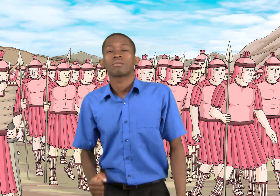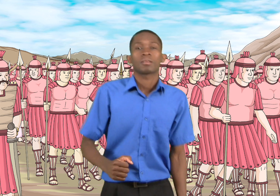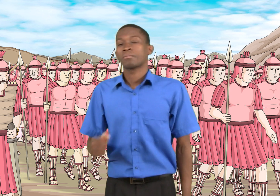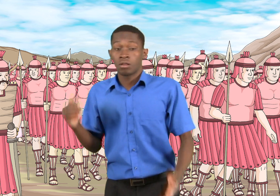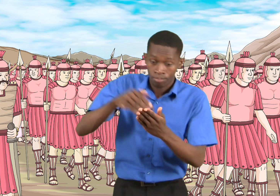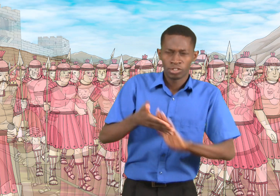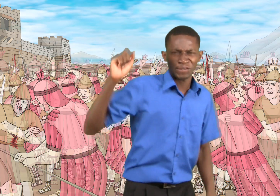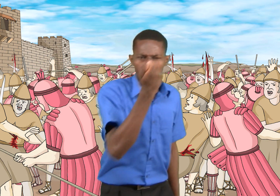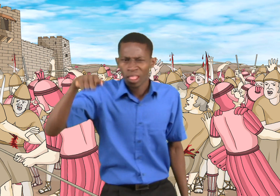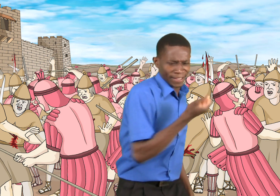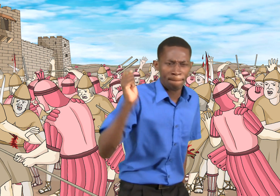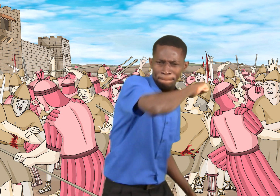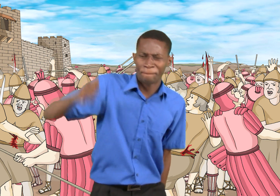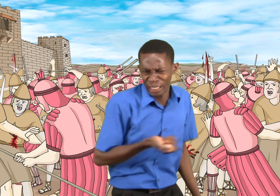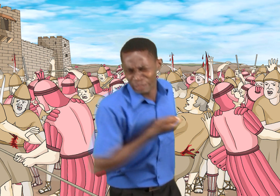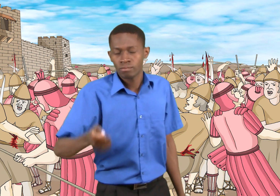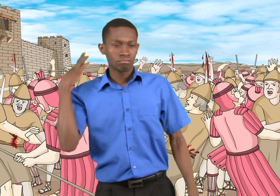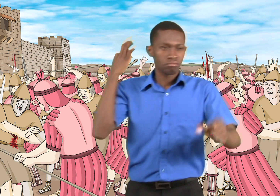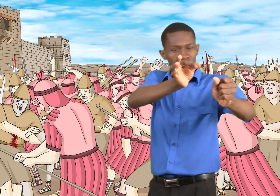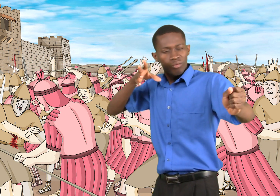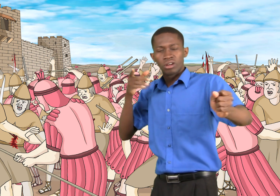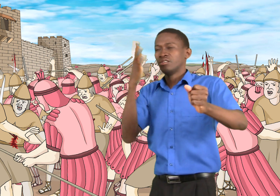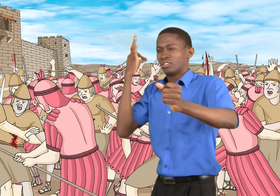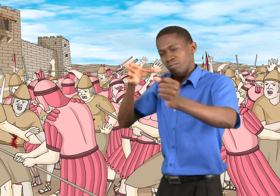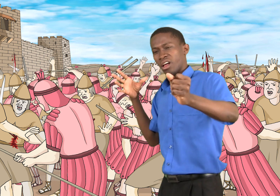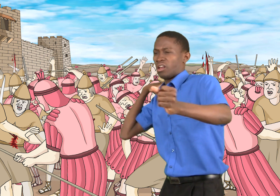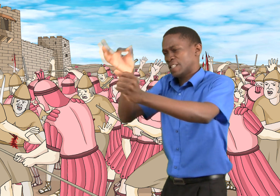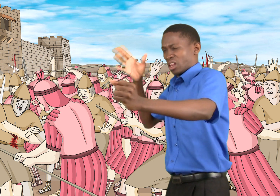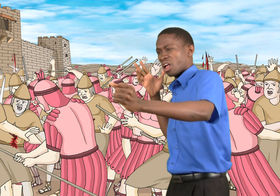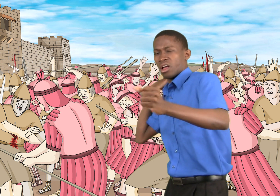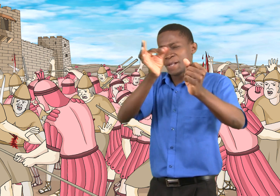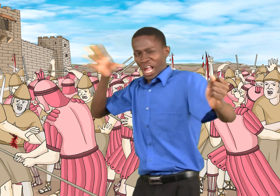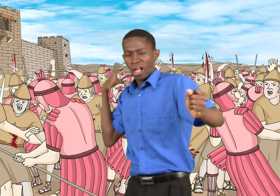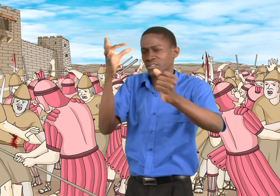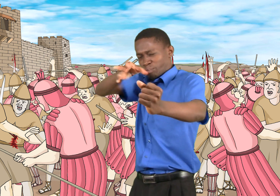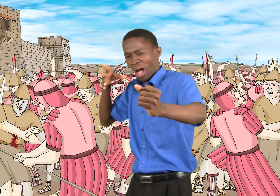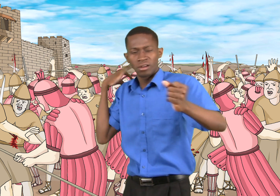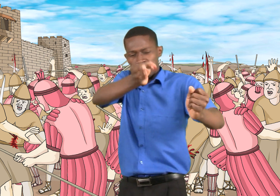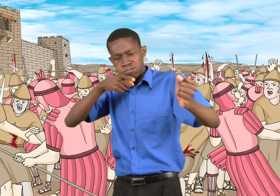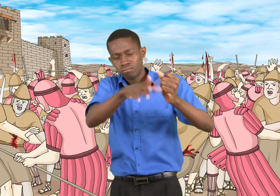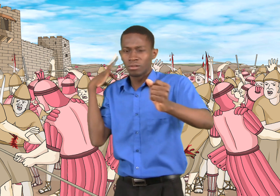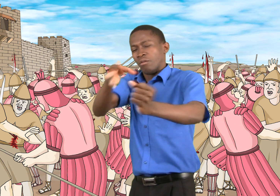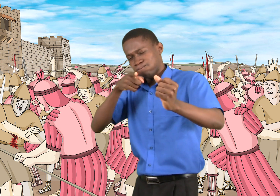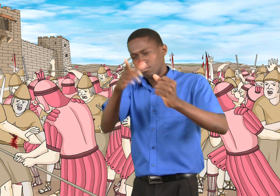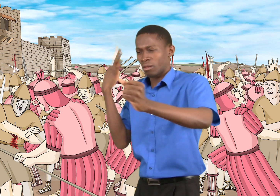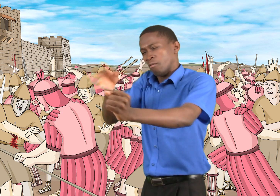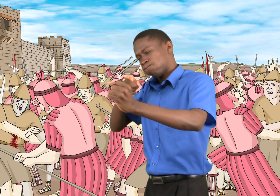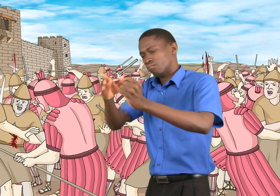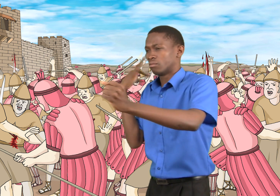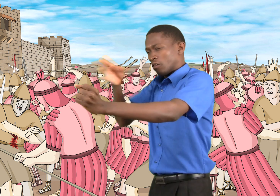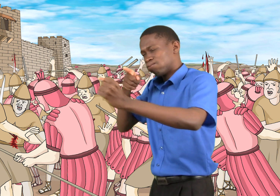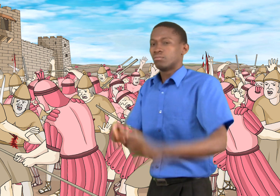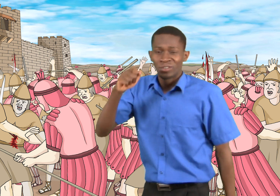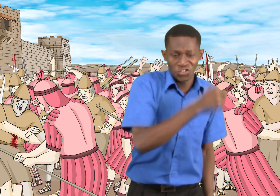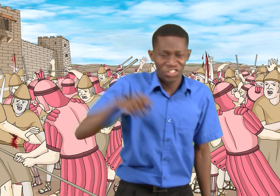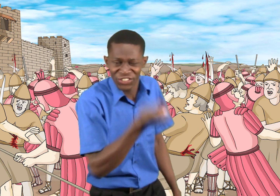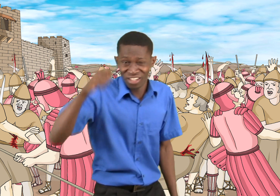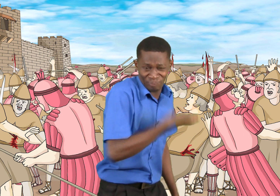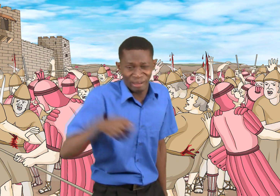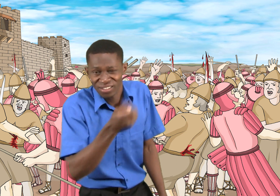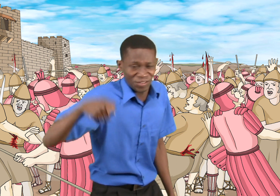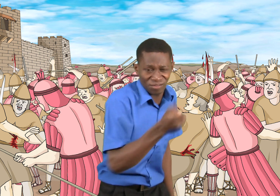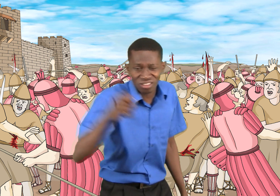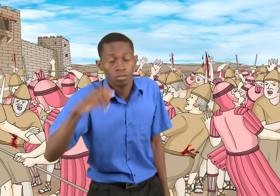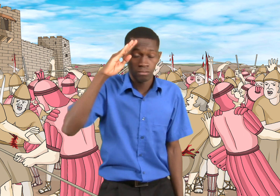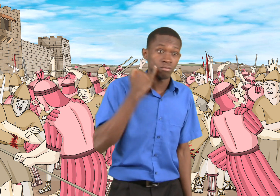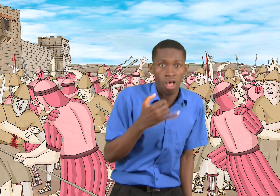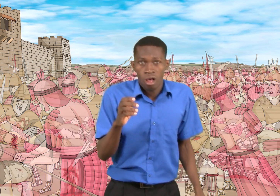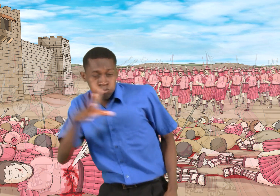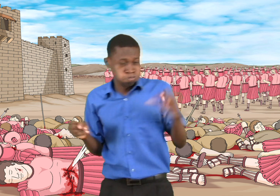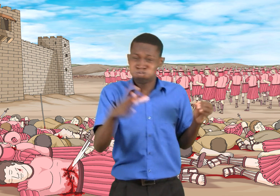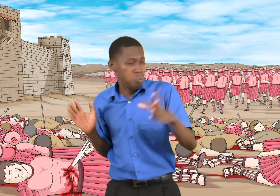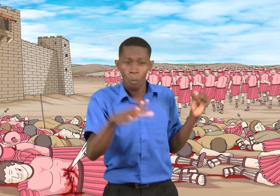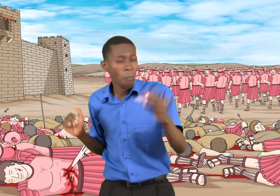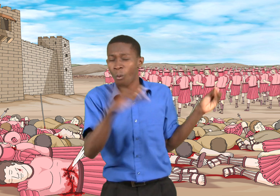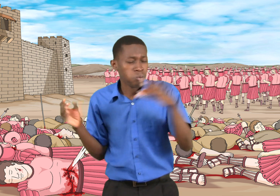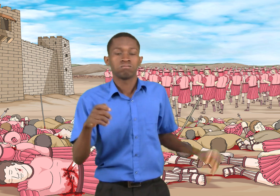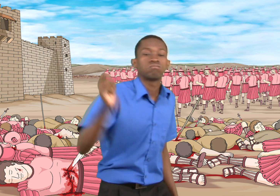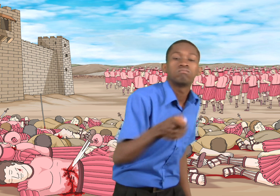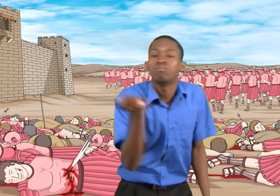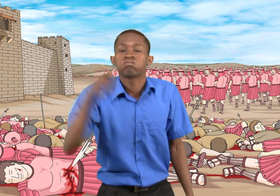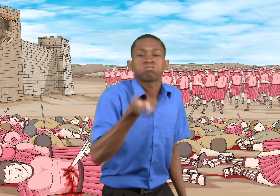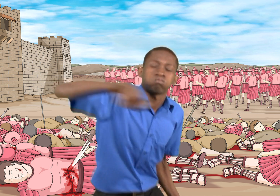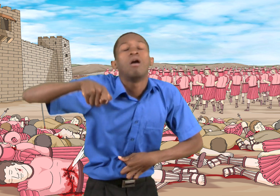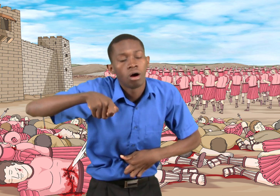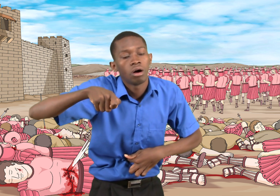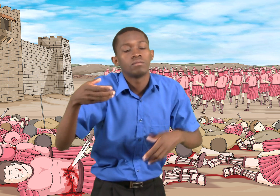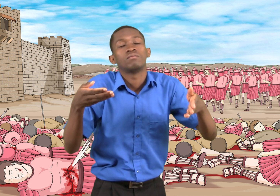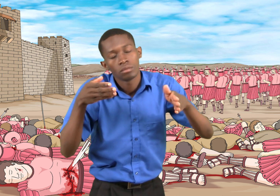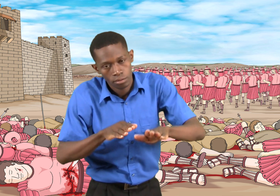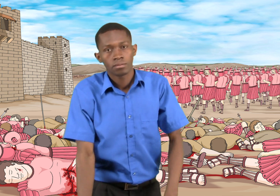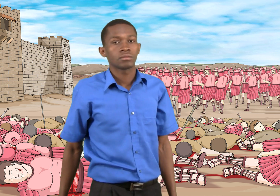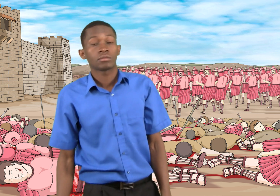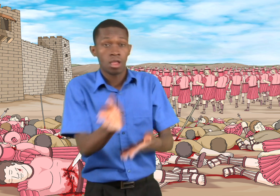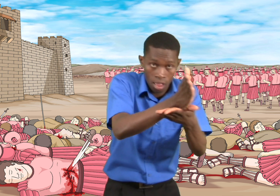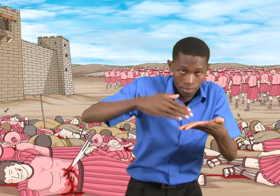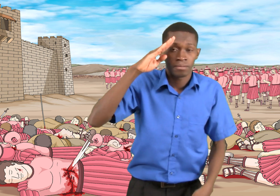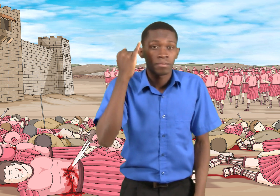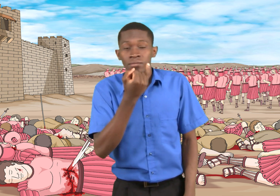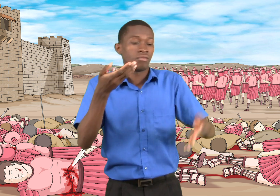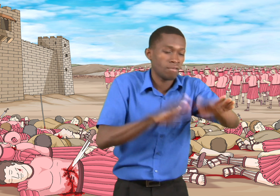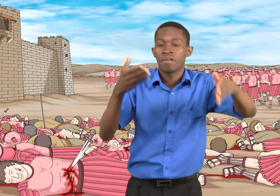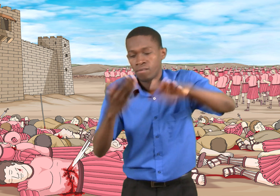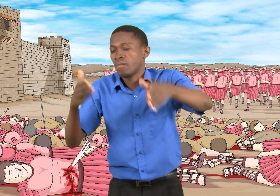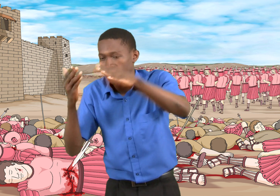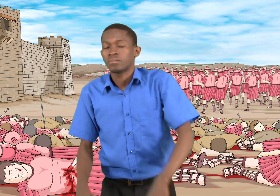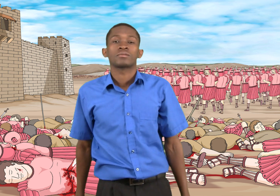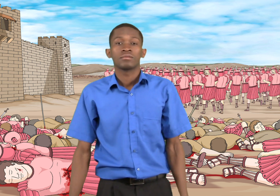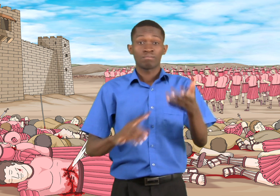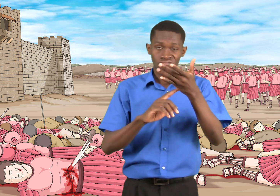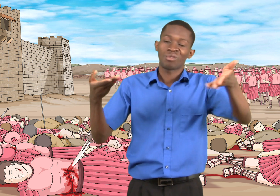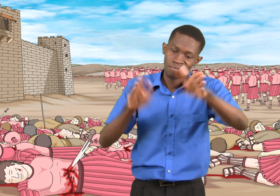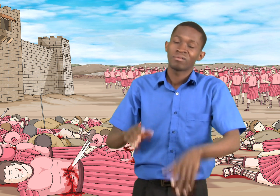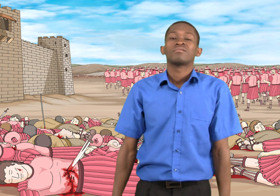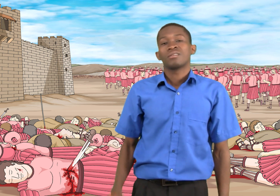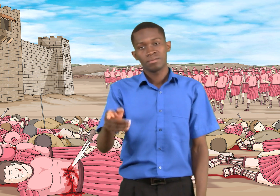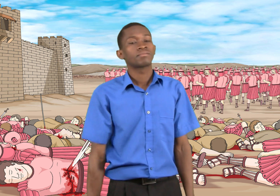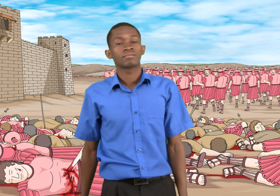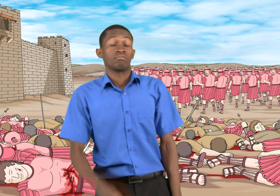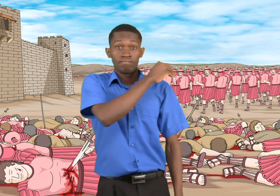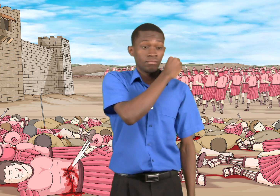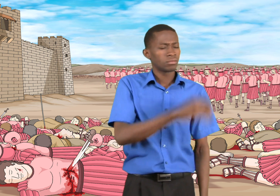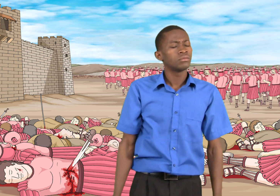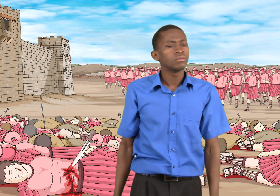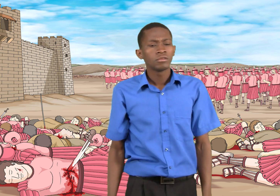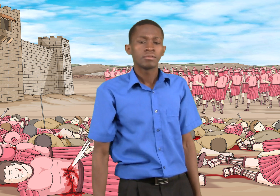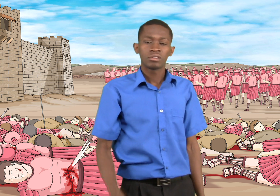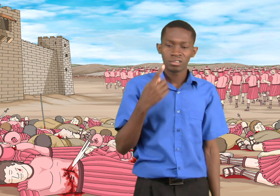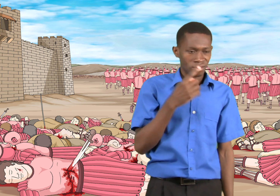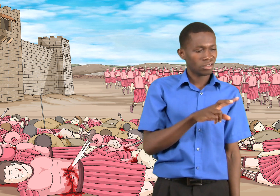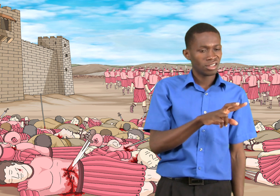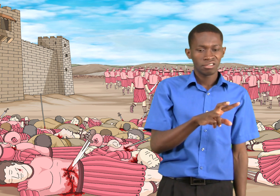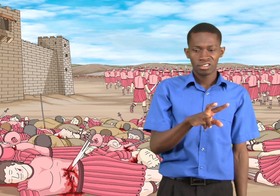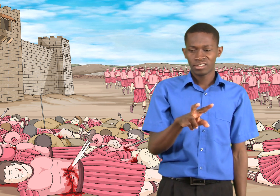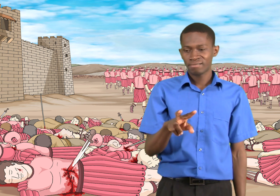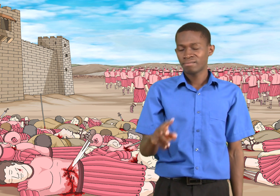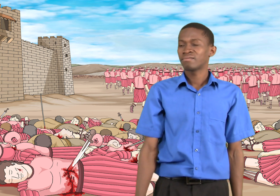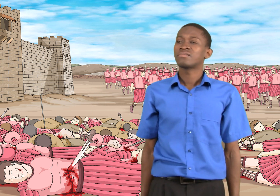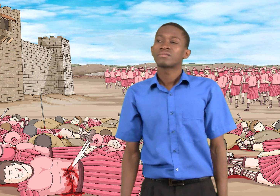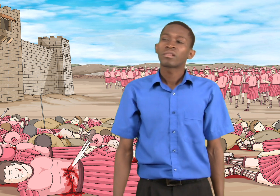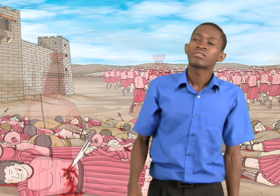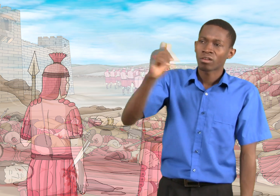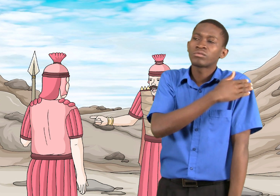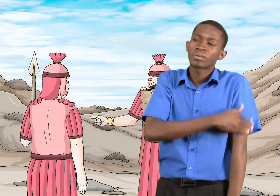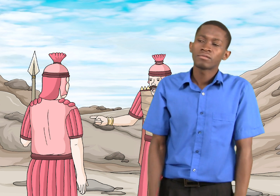And when the men of the city came out and fought against Joab, some of David’s servants fell, and Uriah the Hittite also died.